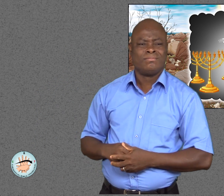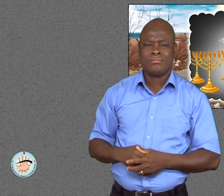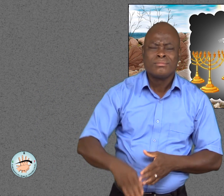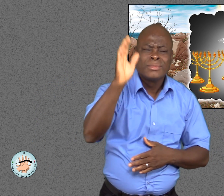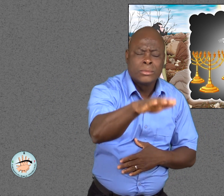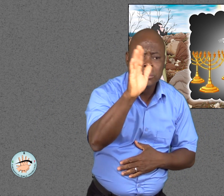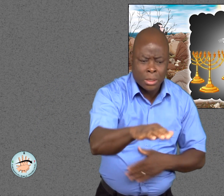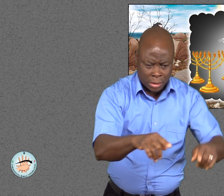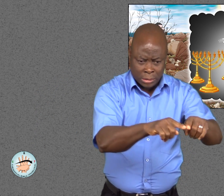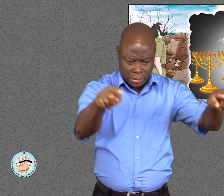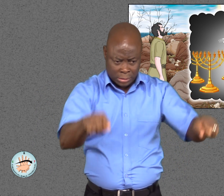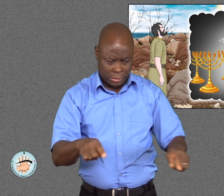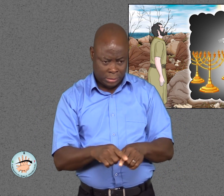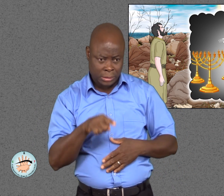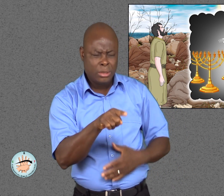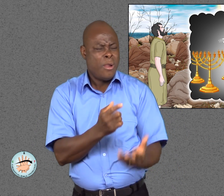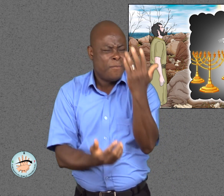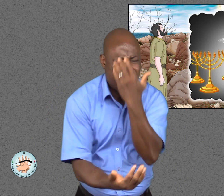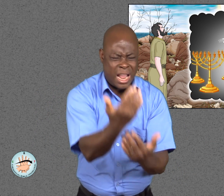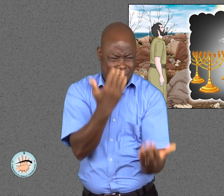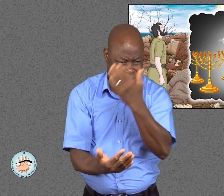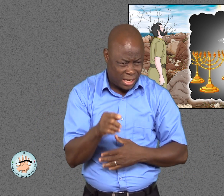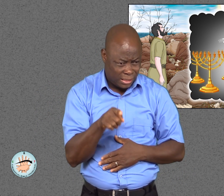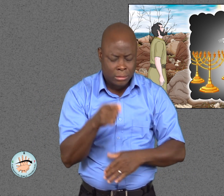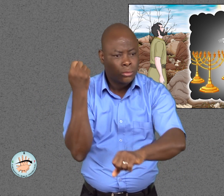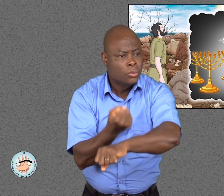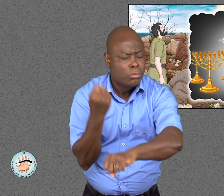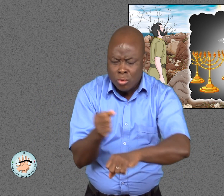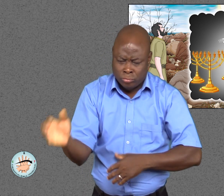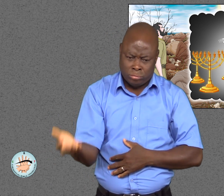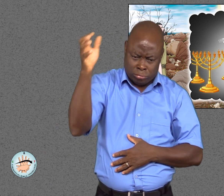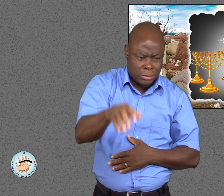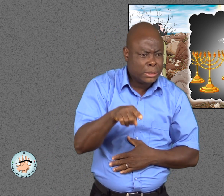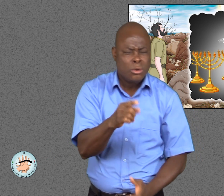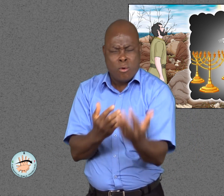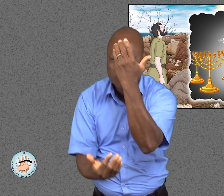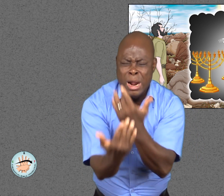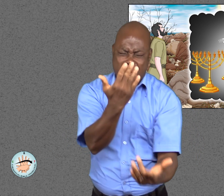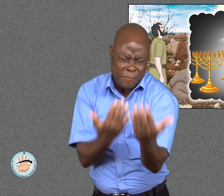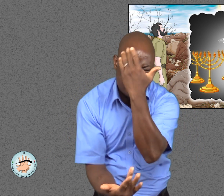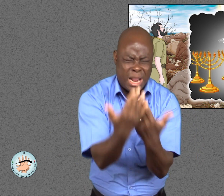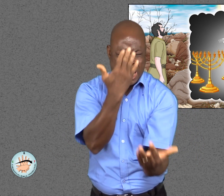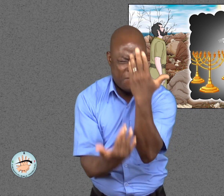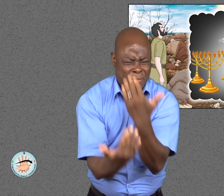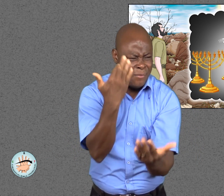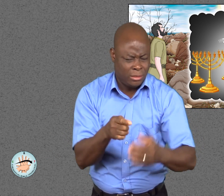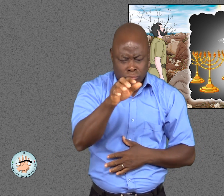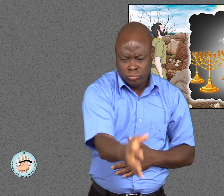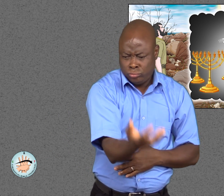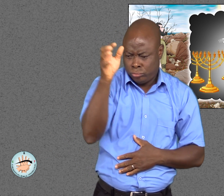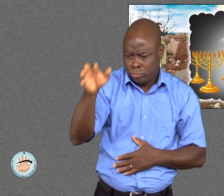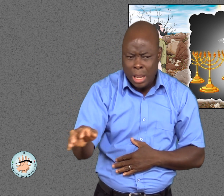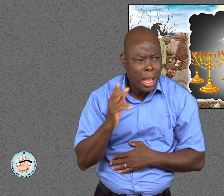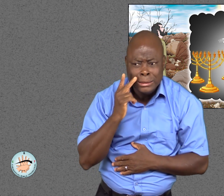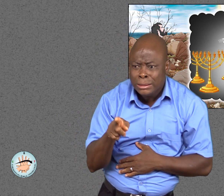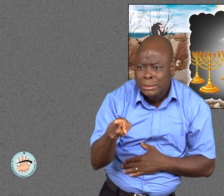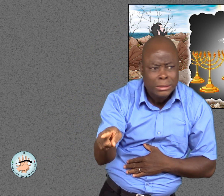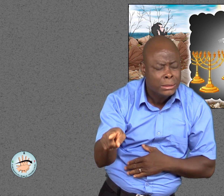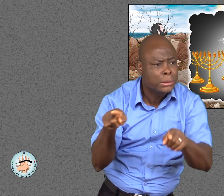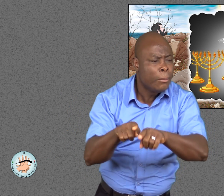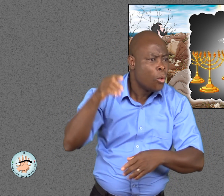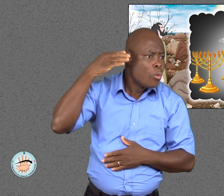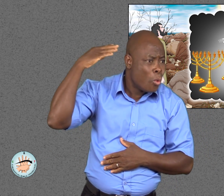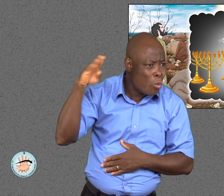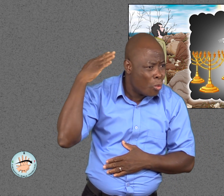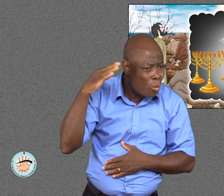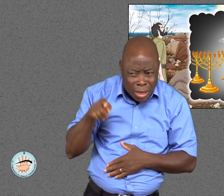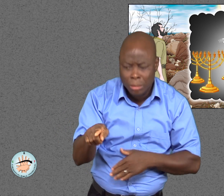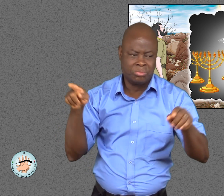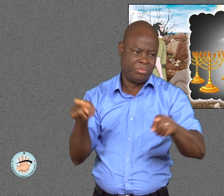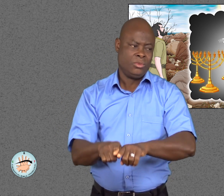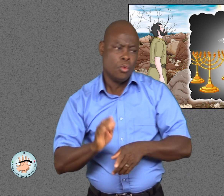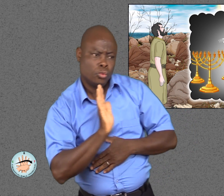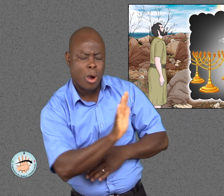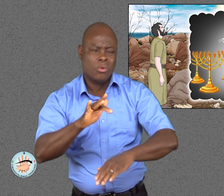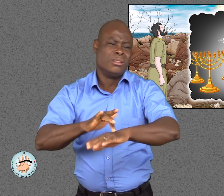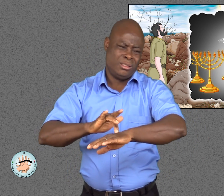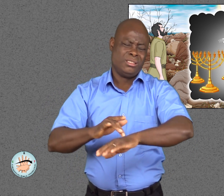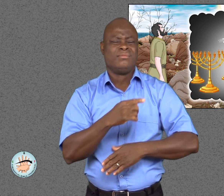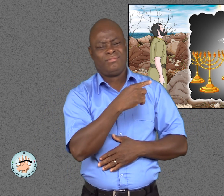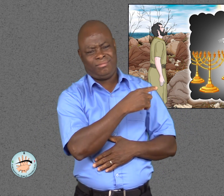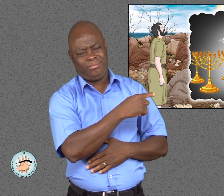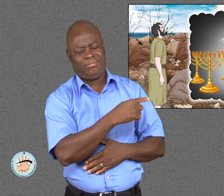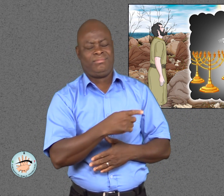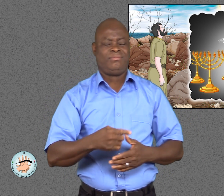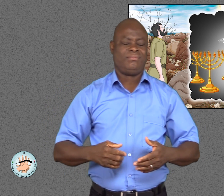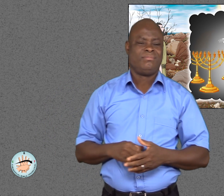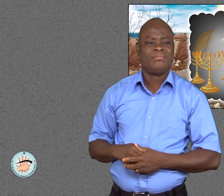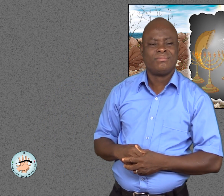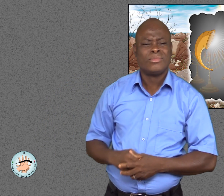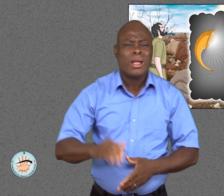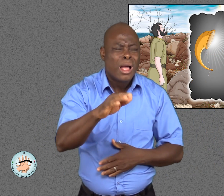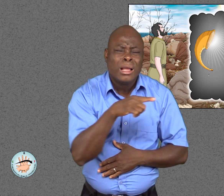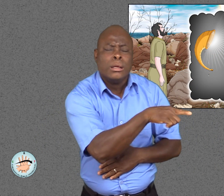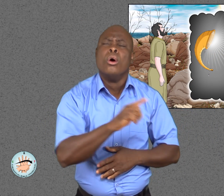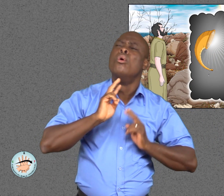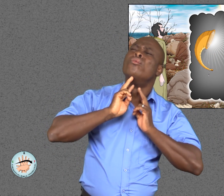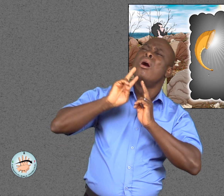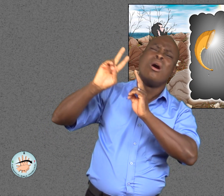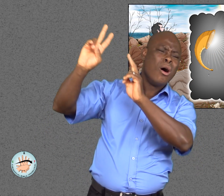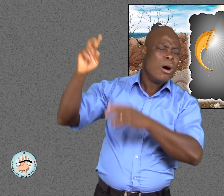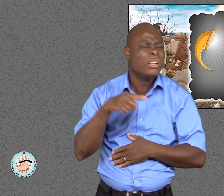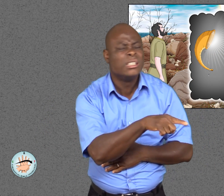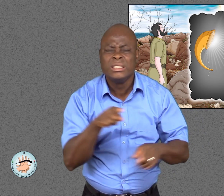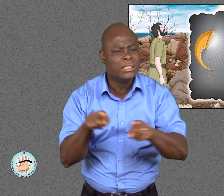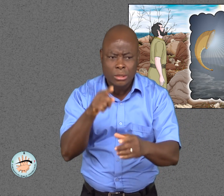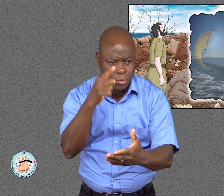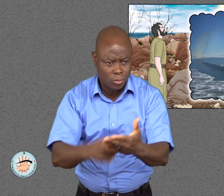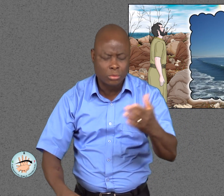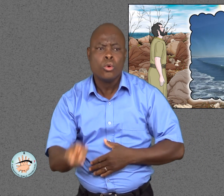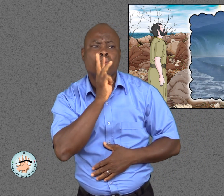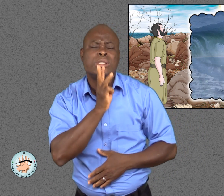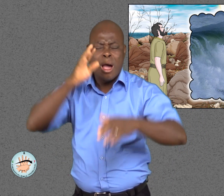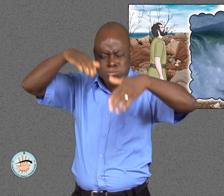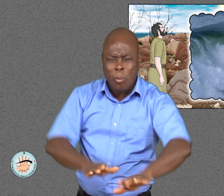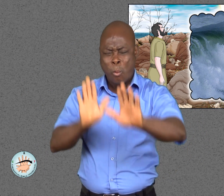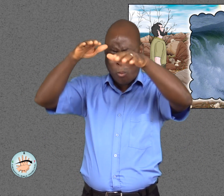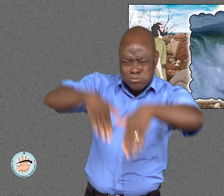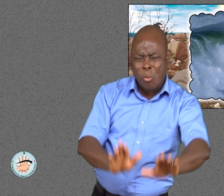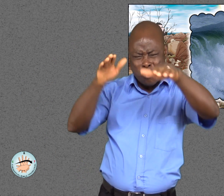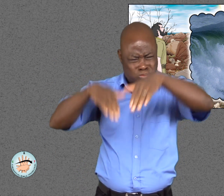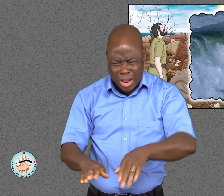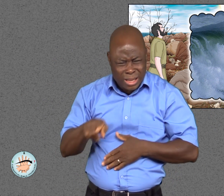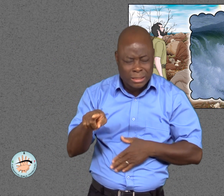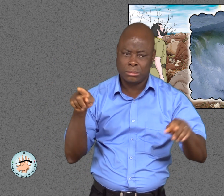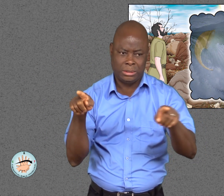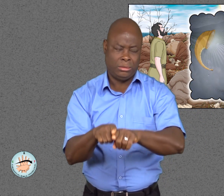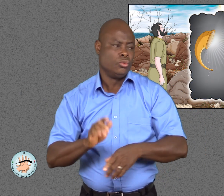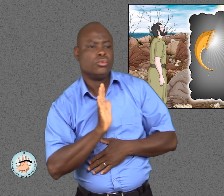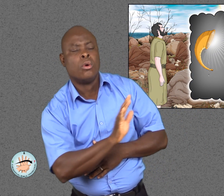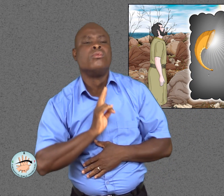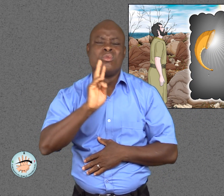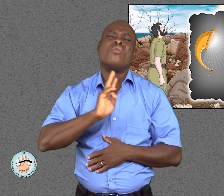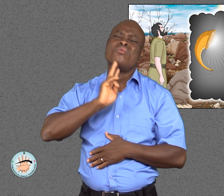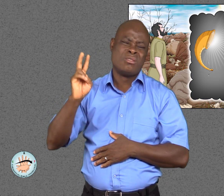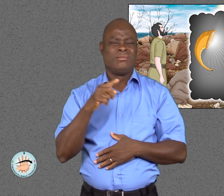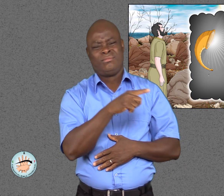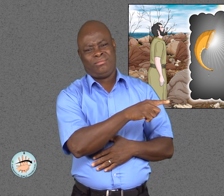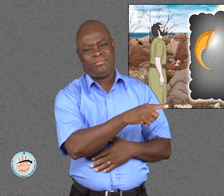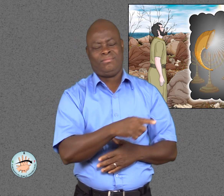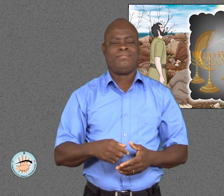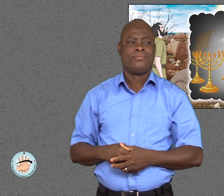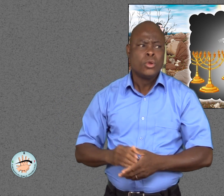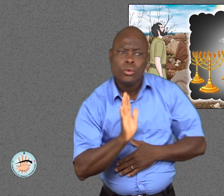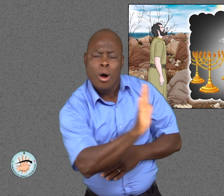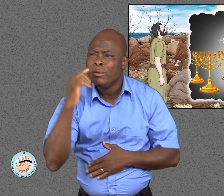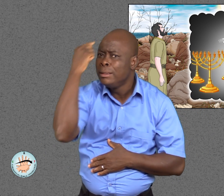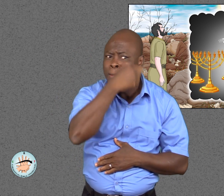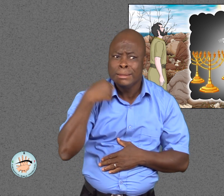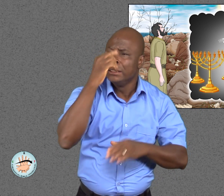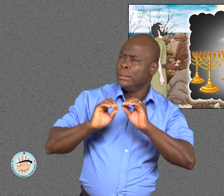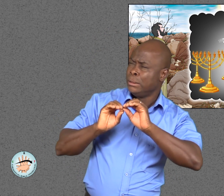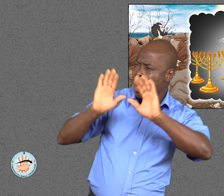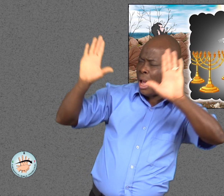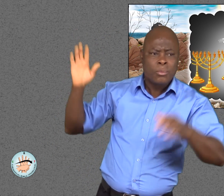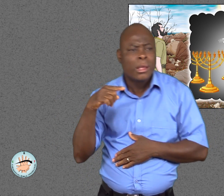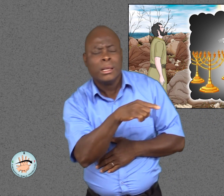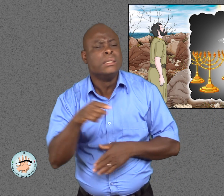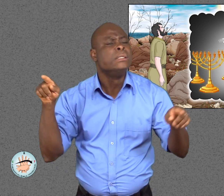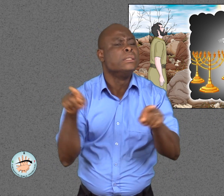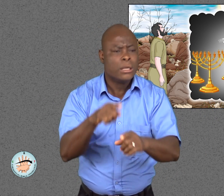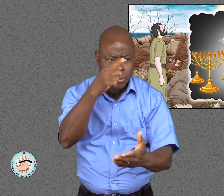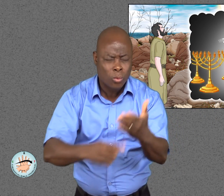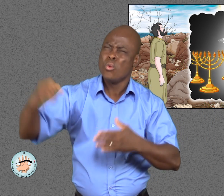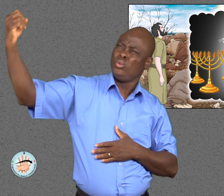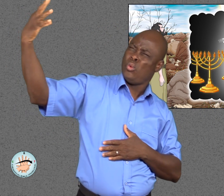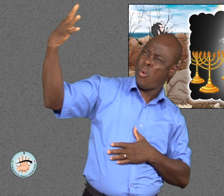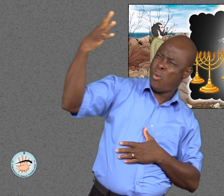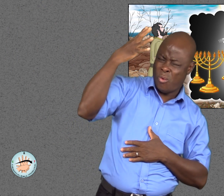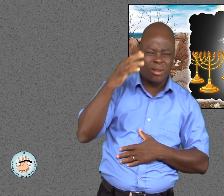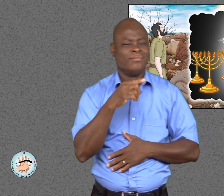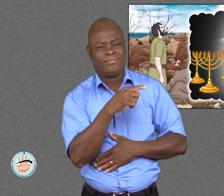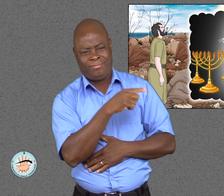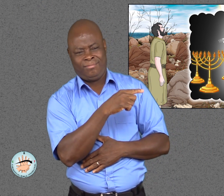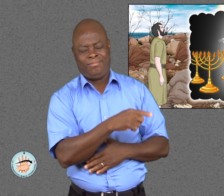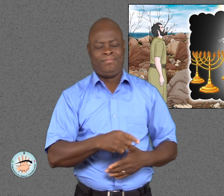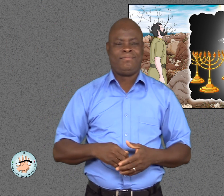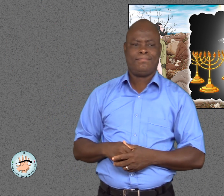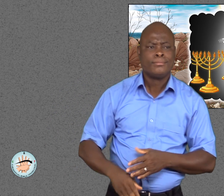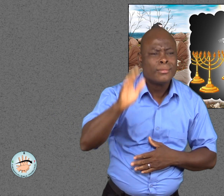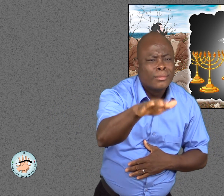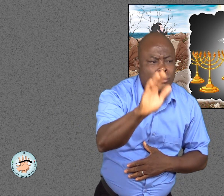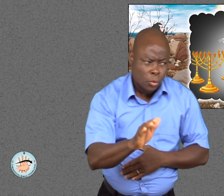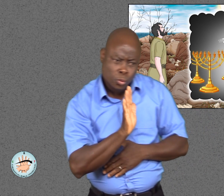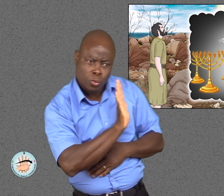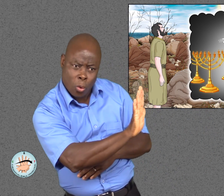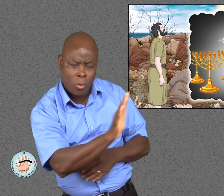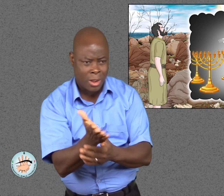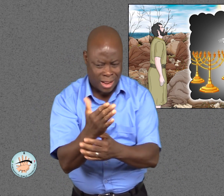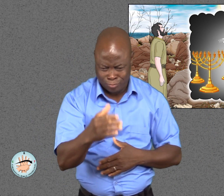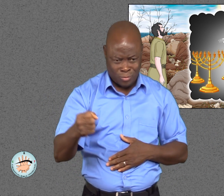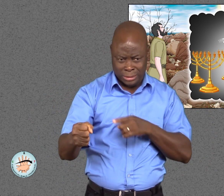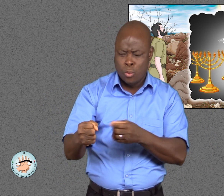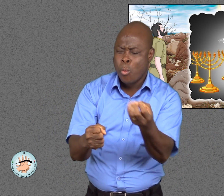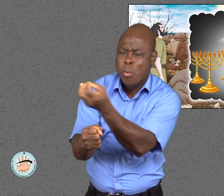His feet were like polished bronze refined in a furnace, and His voice was like the roar of many waters.